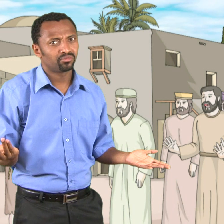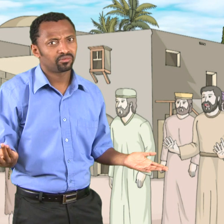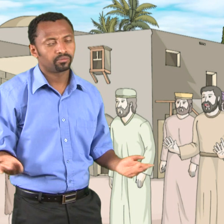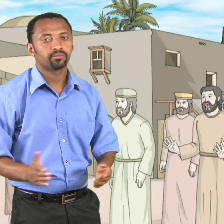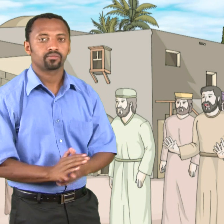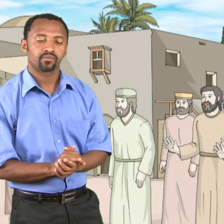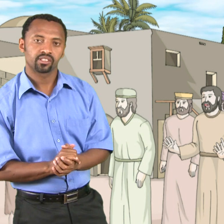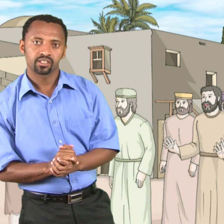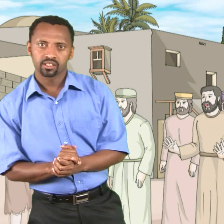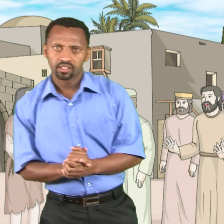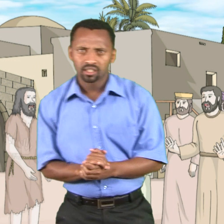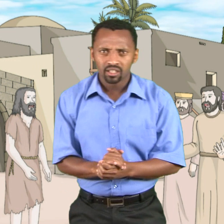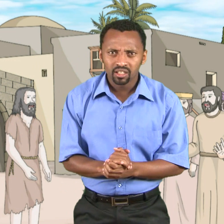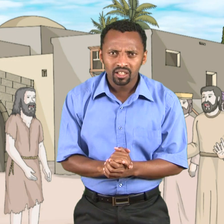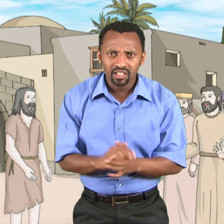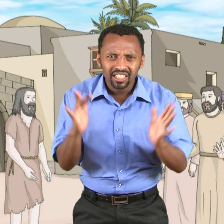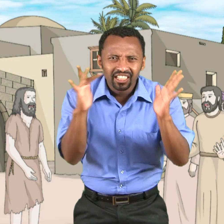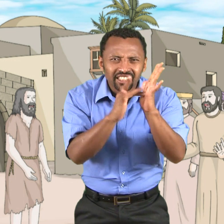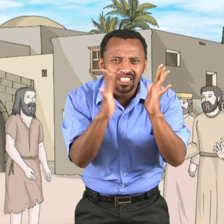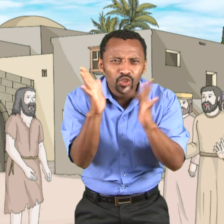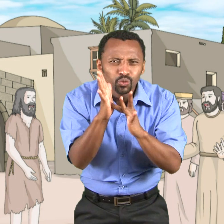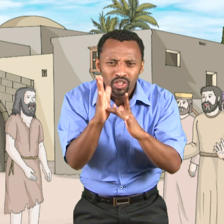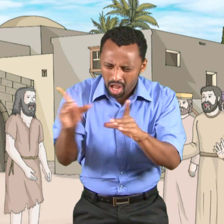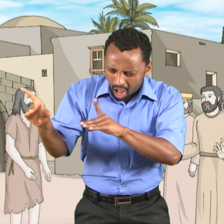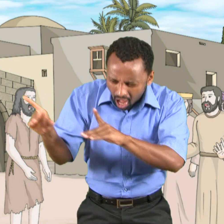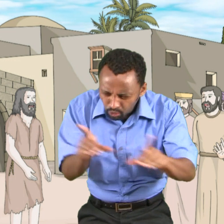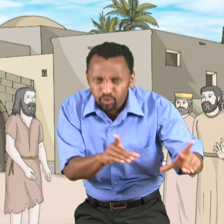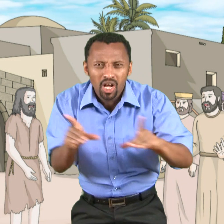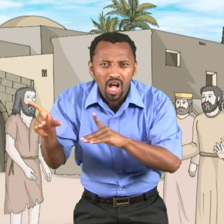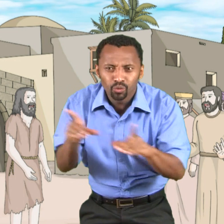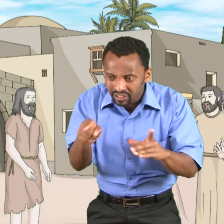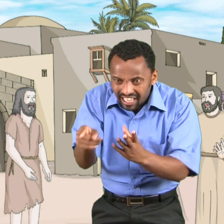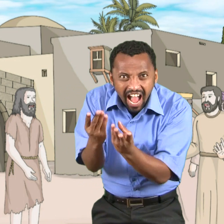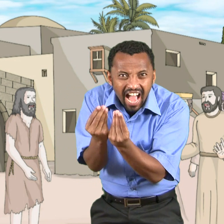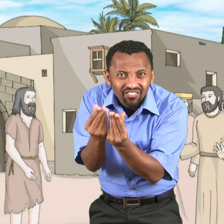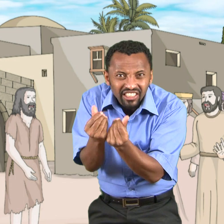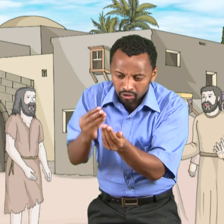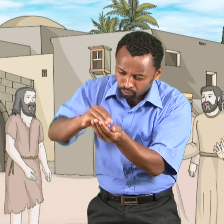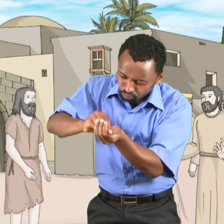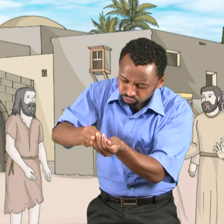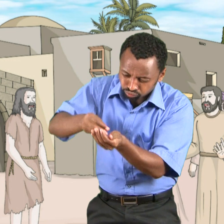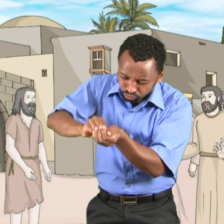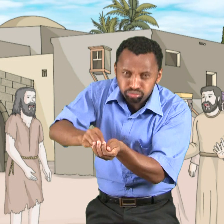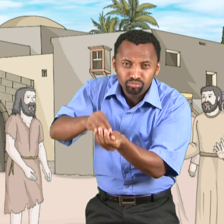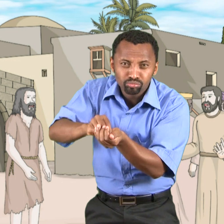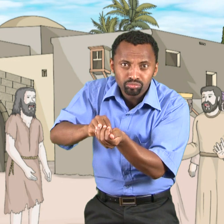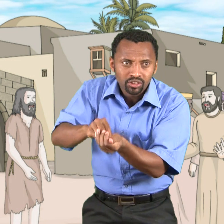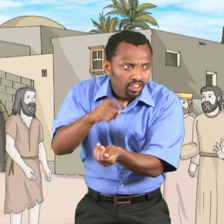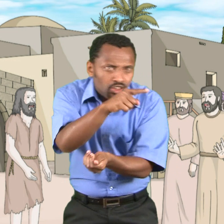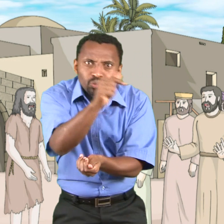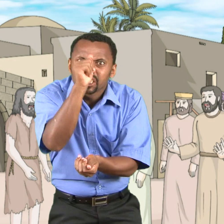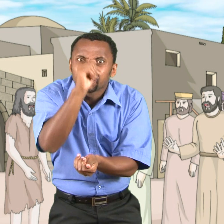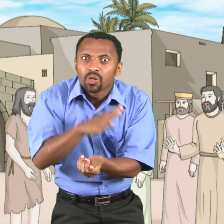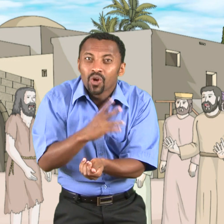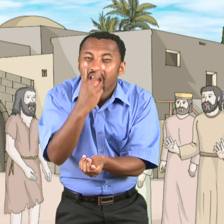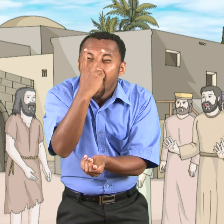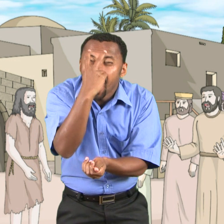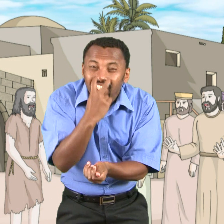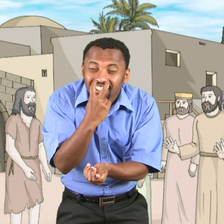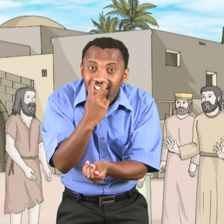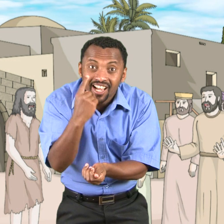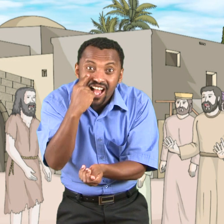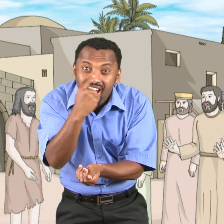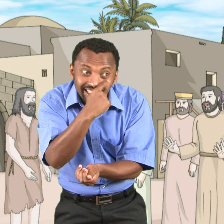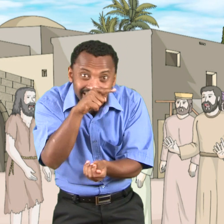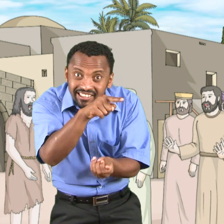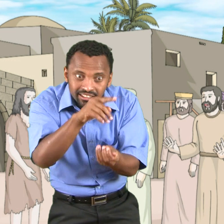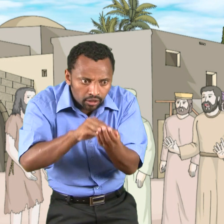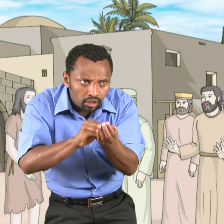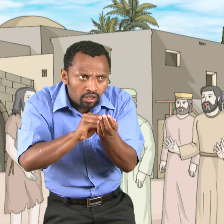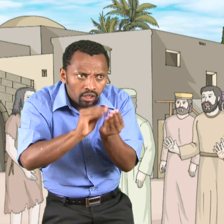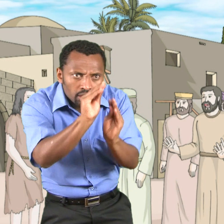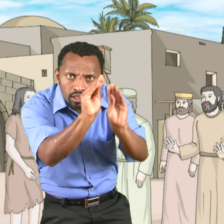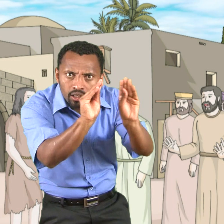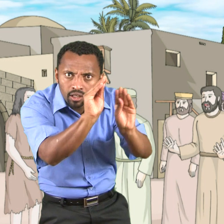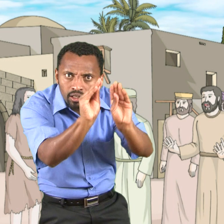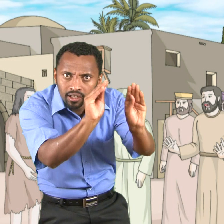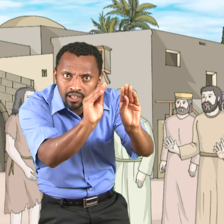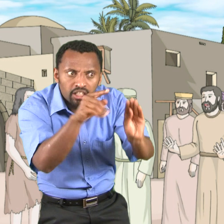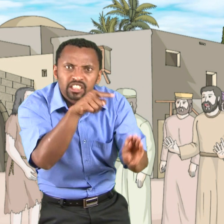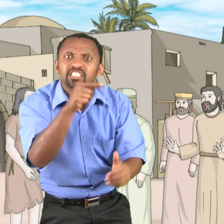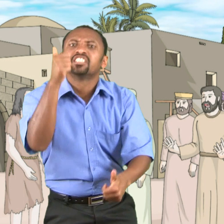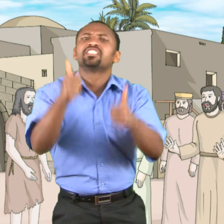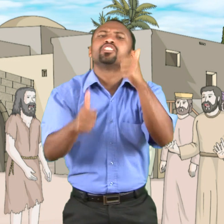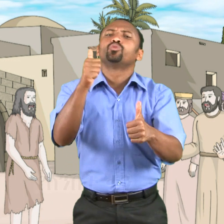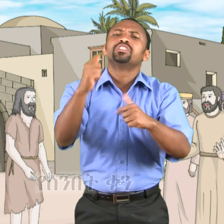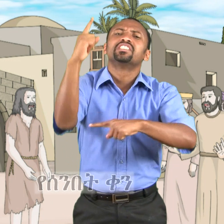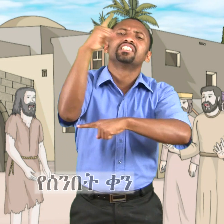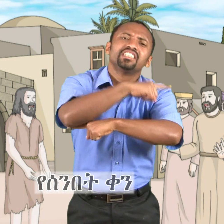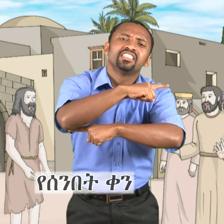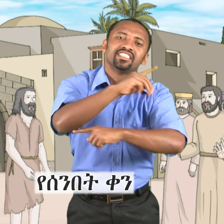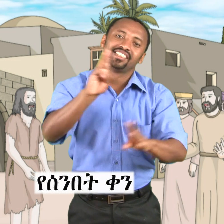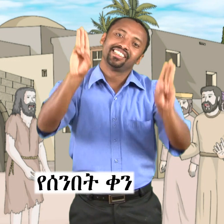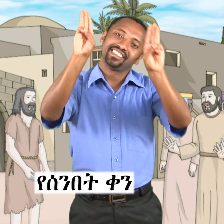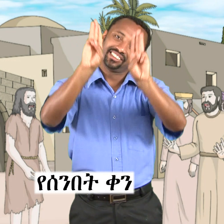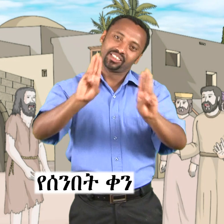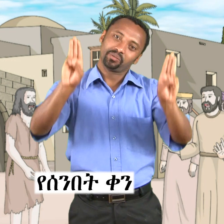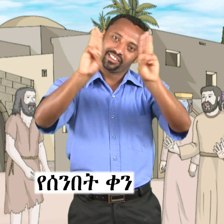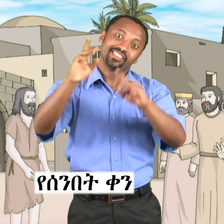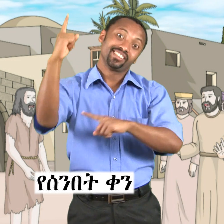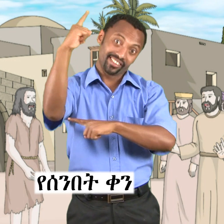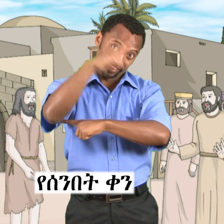They brought to the Pharisees the man who had been blind.